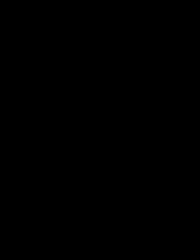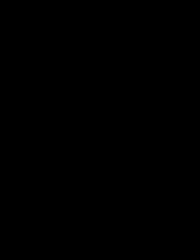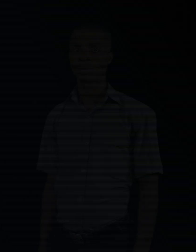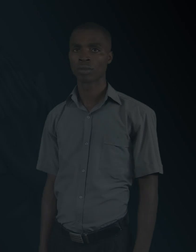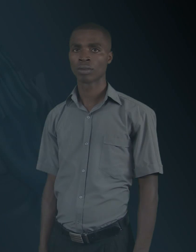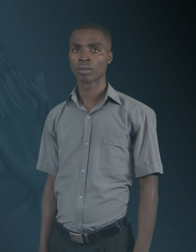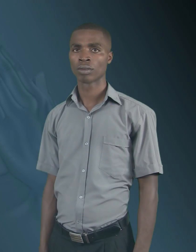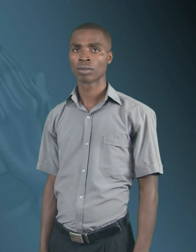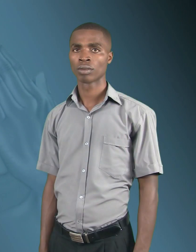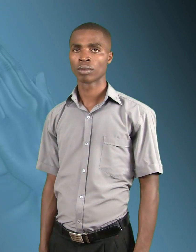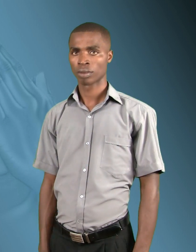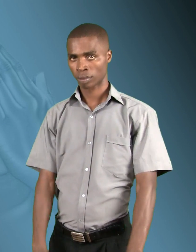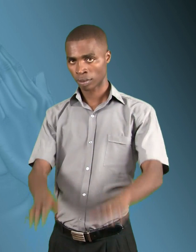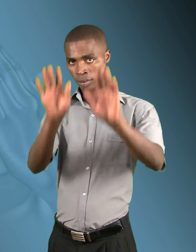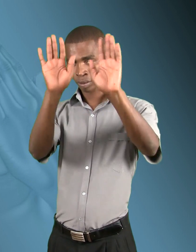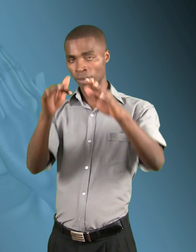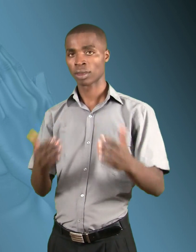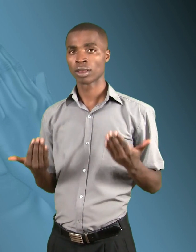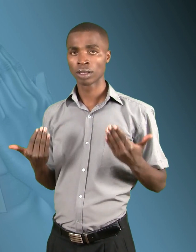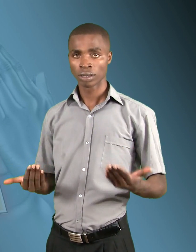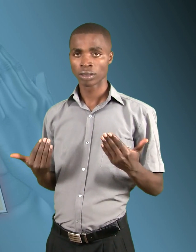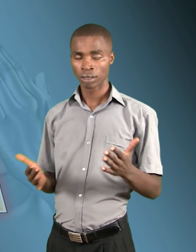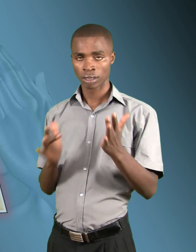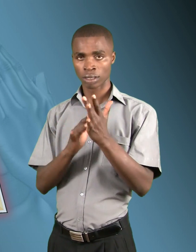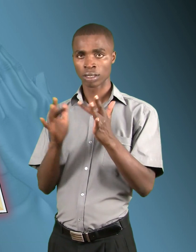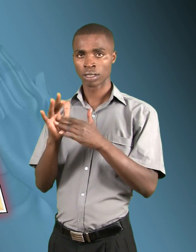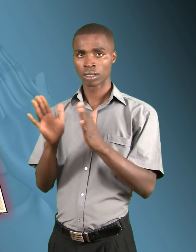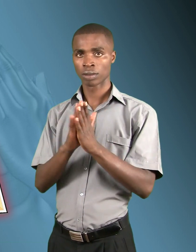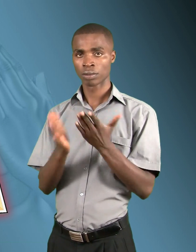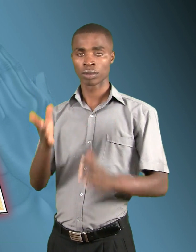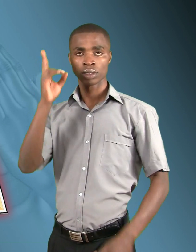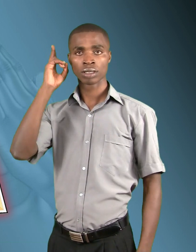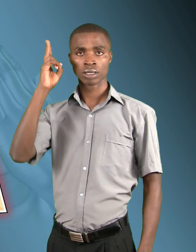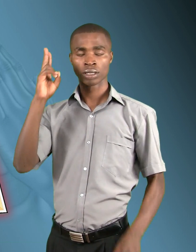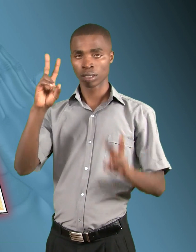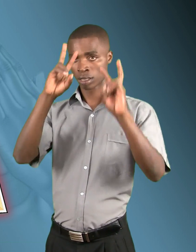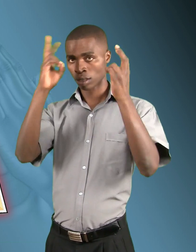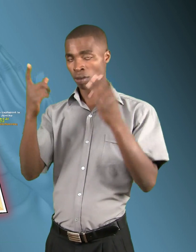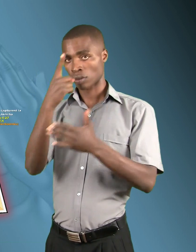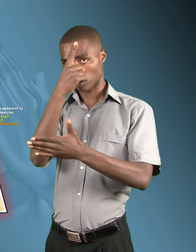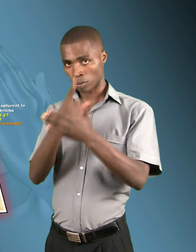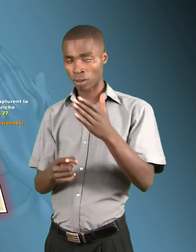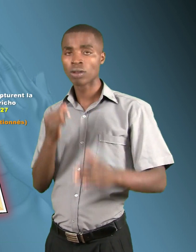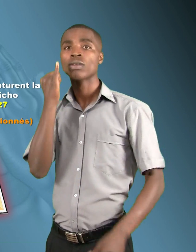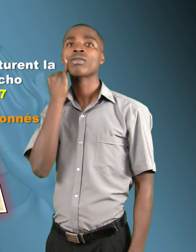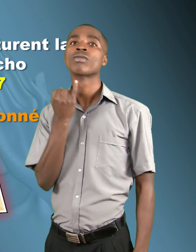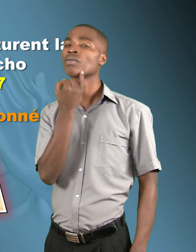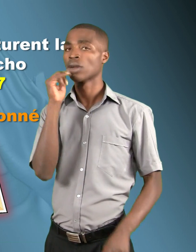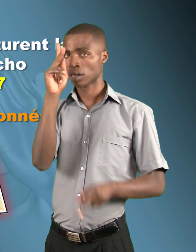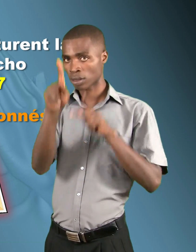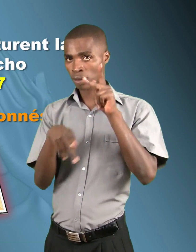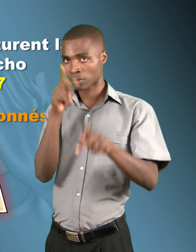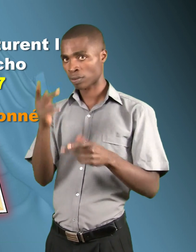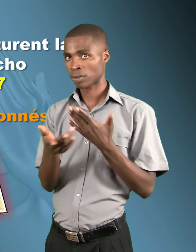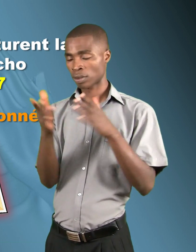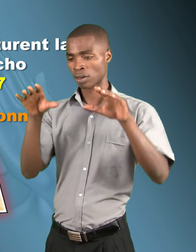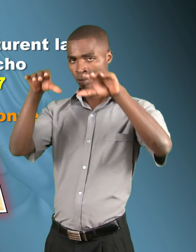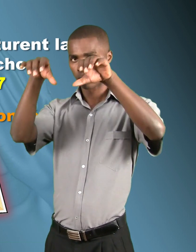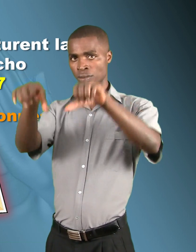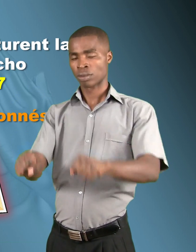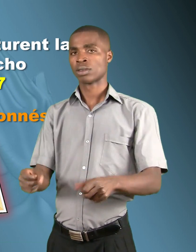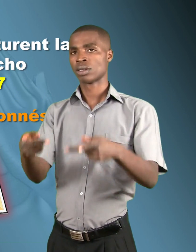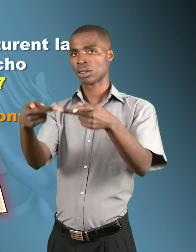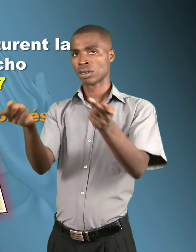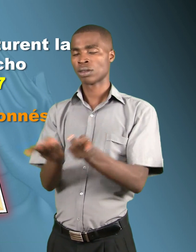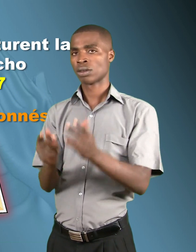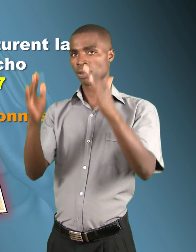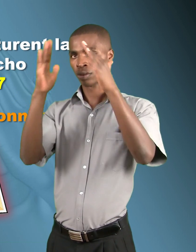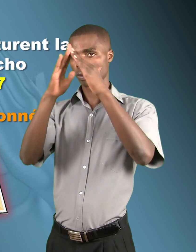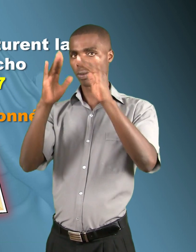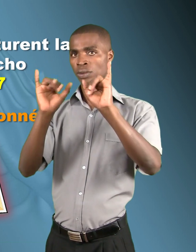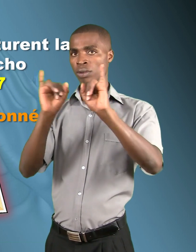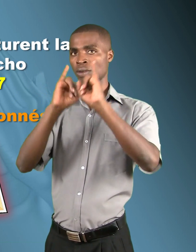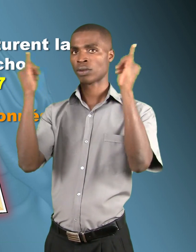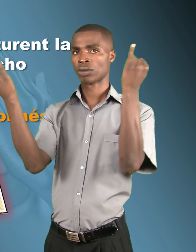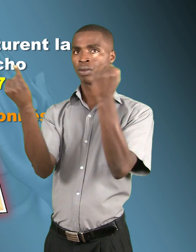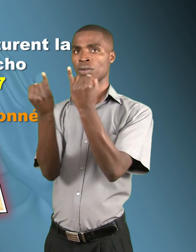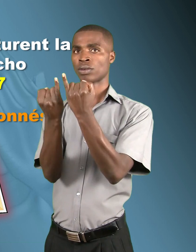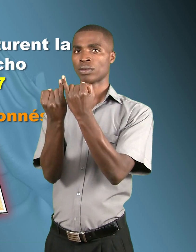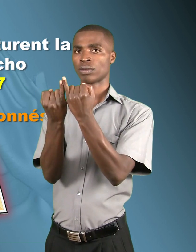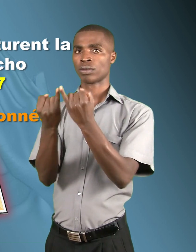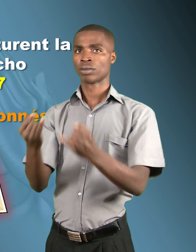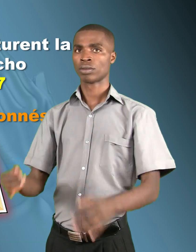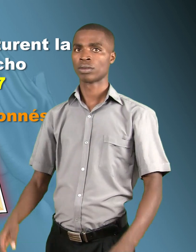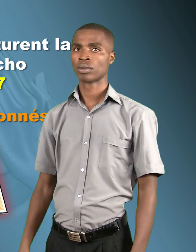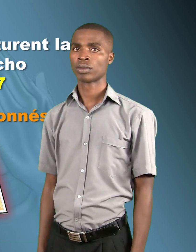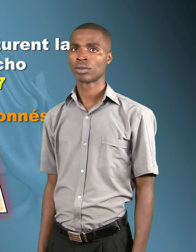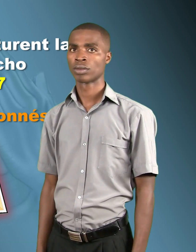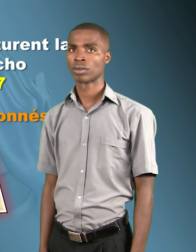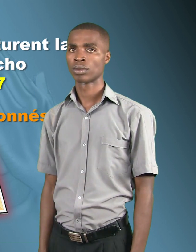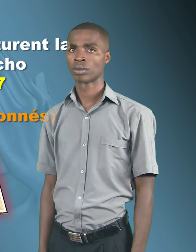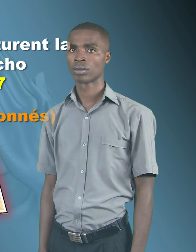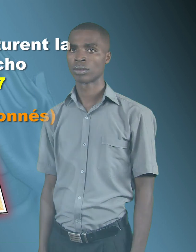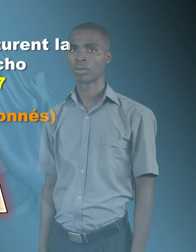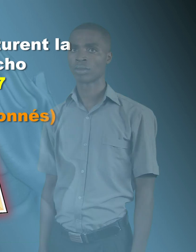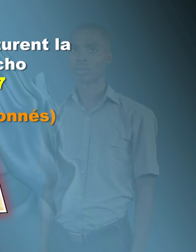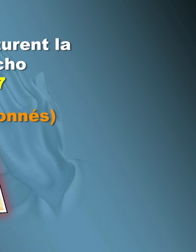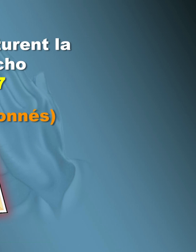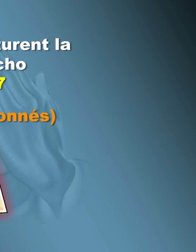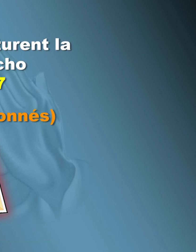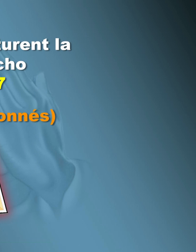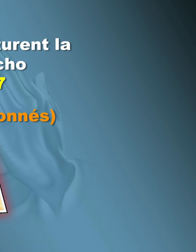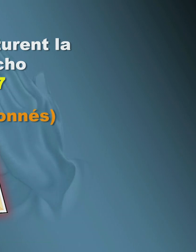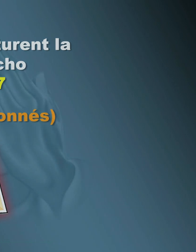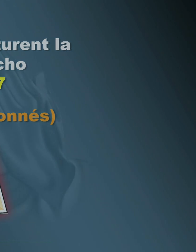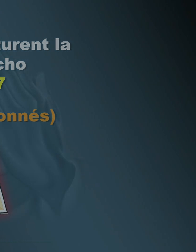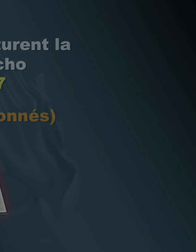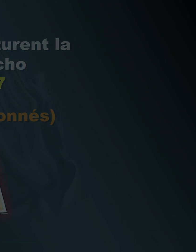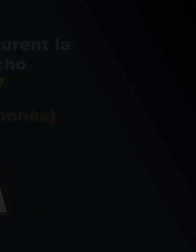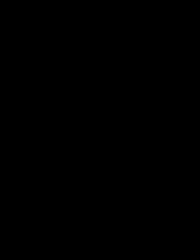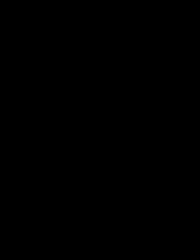Israelites capture the city of Jericho